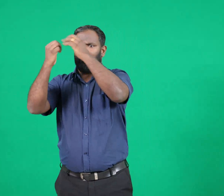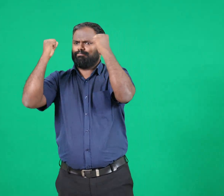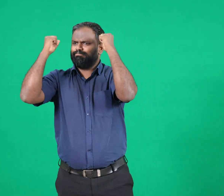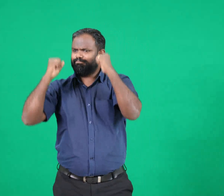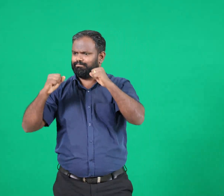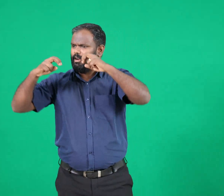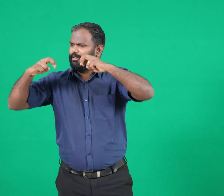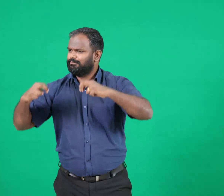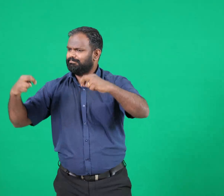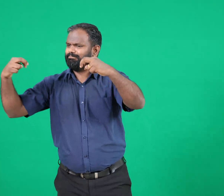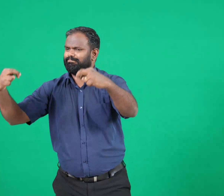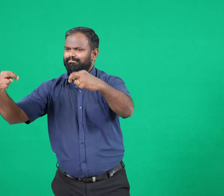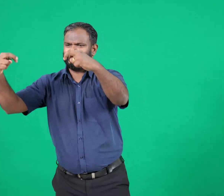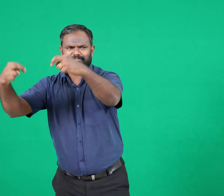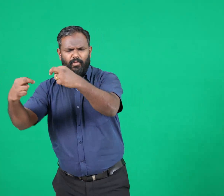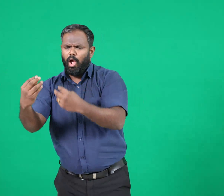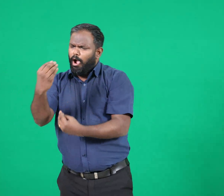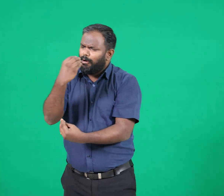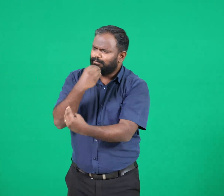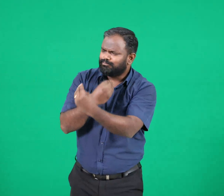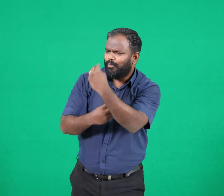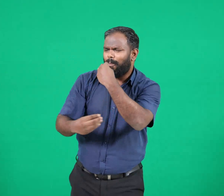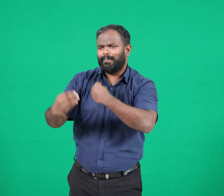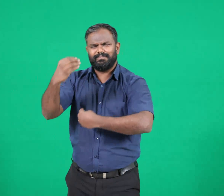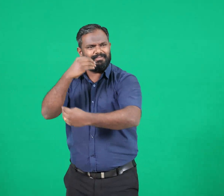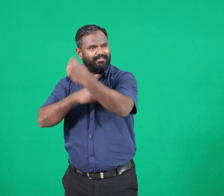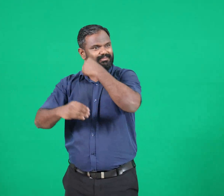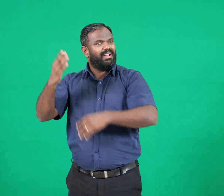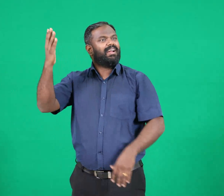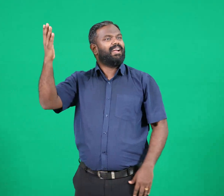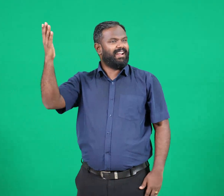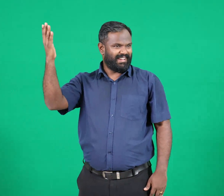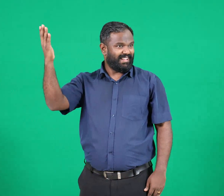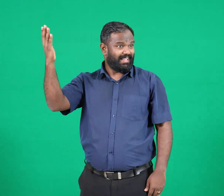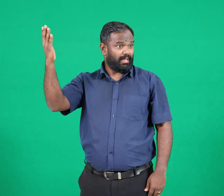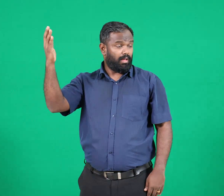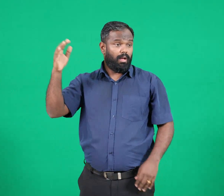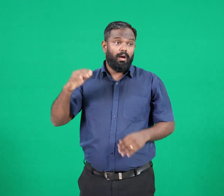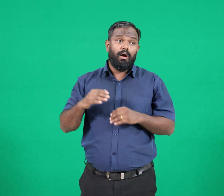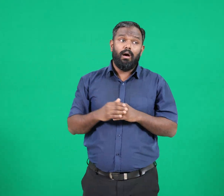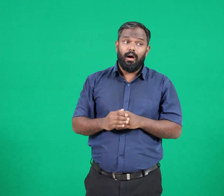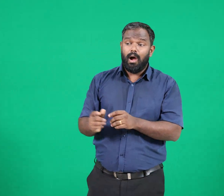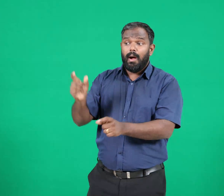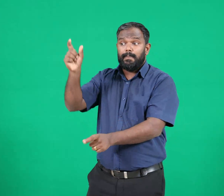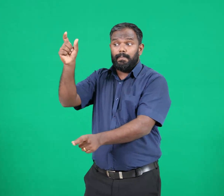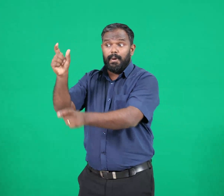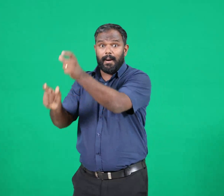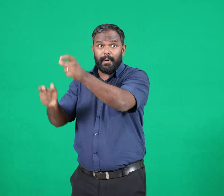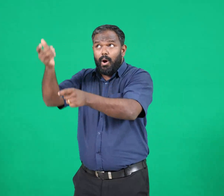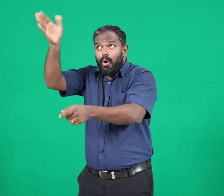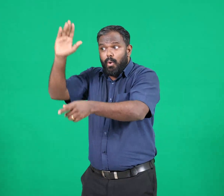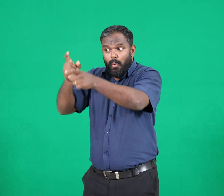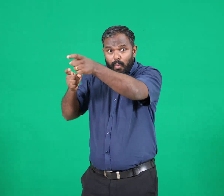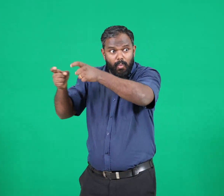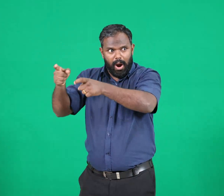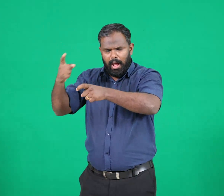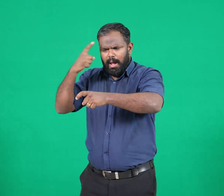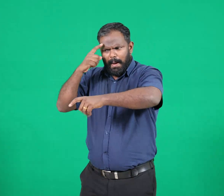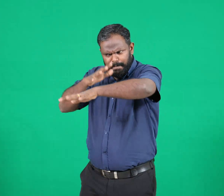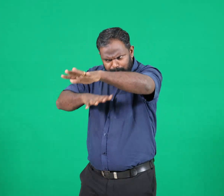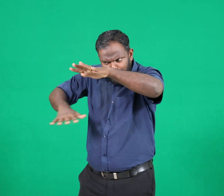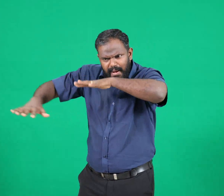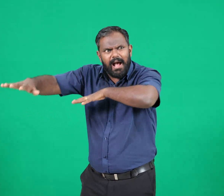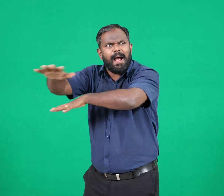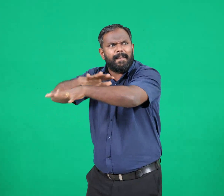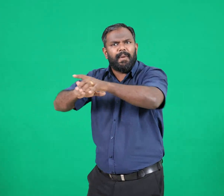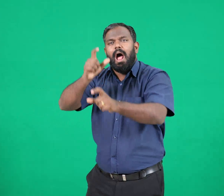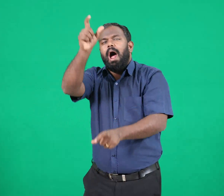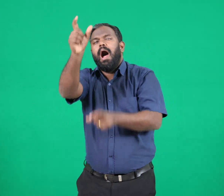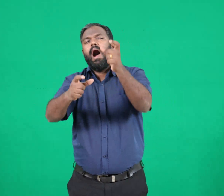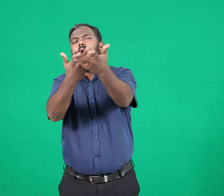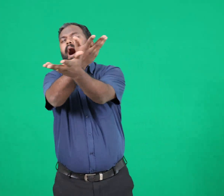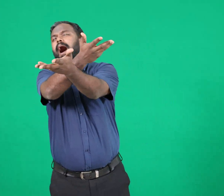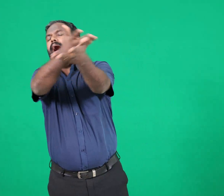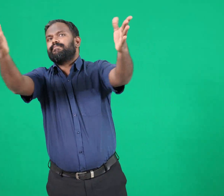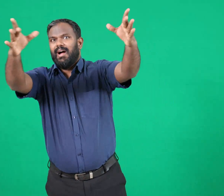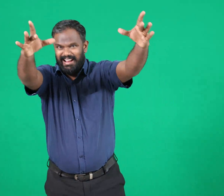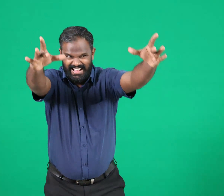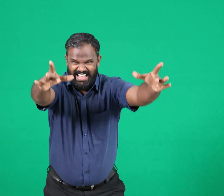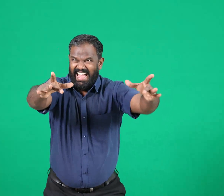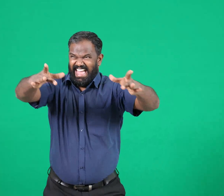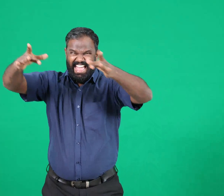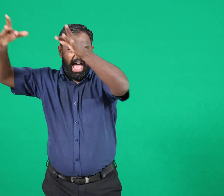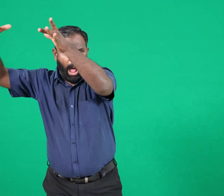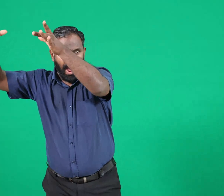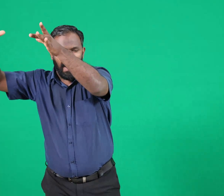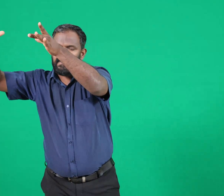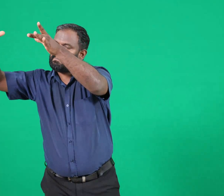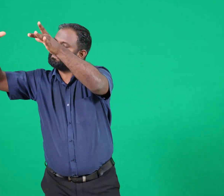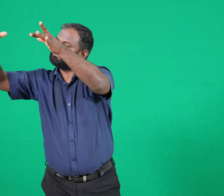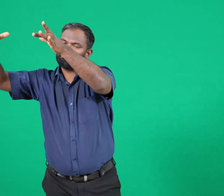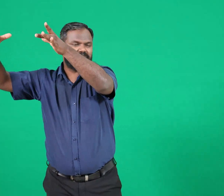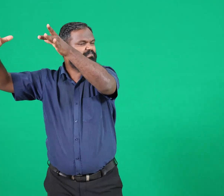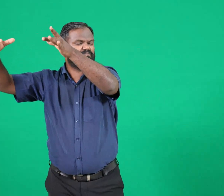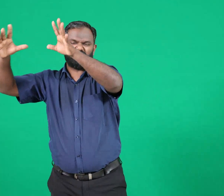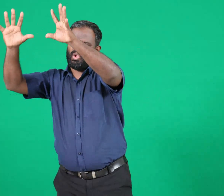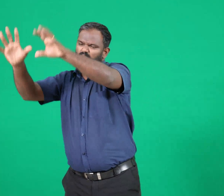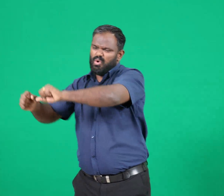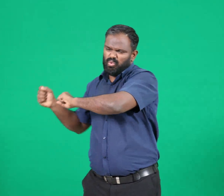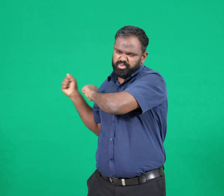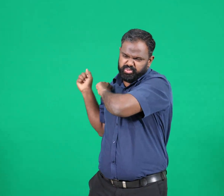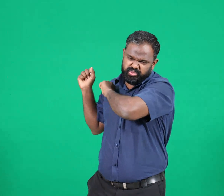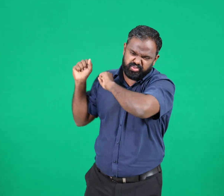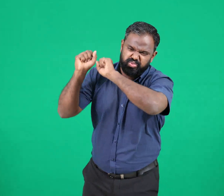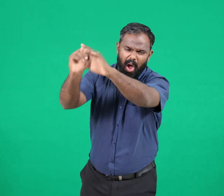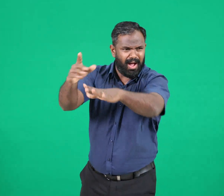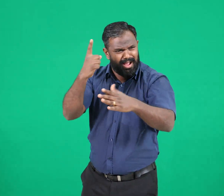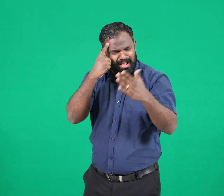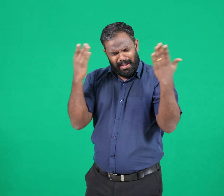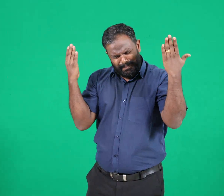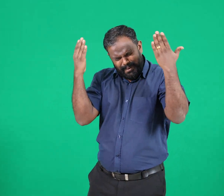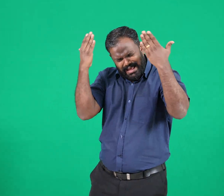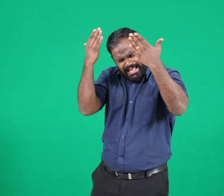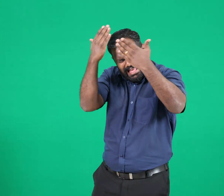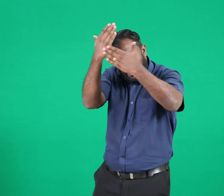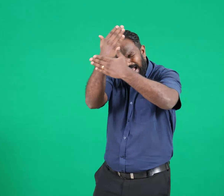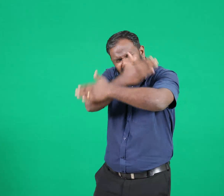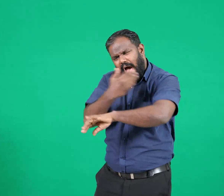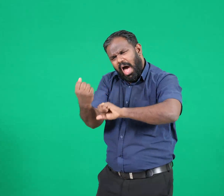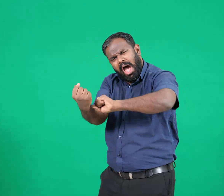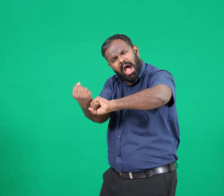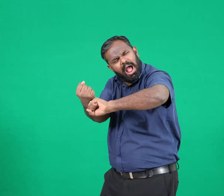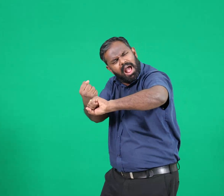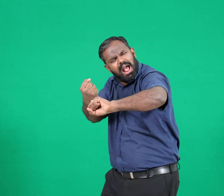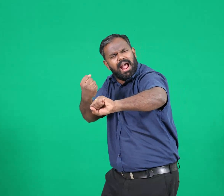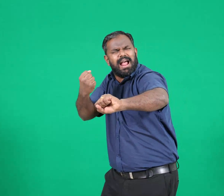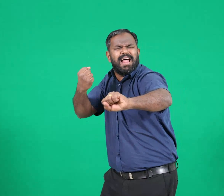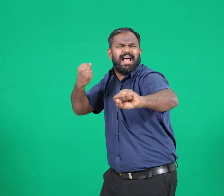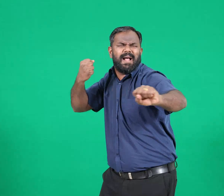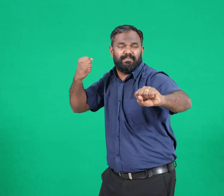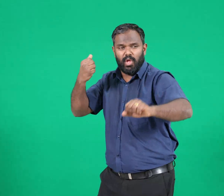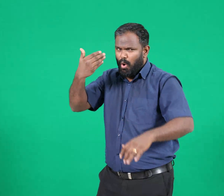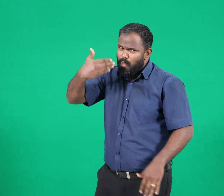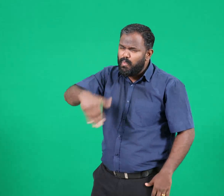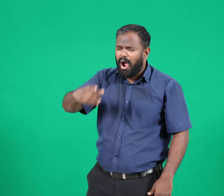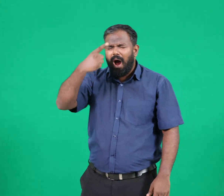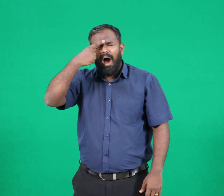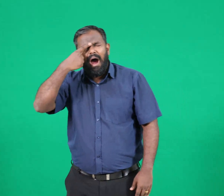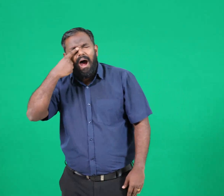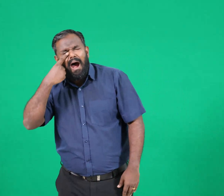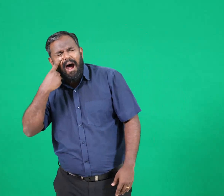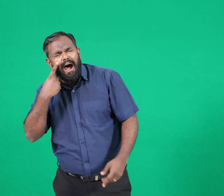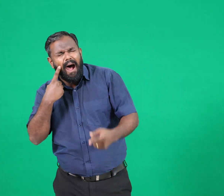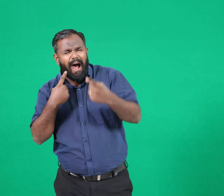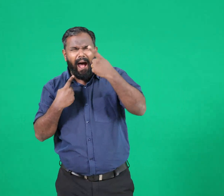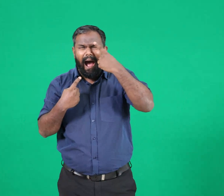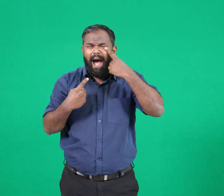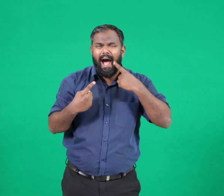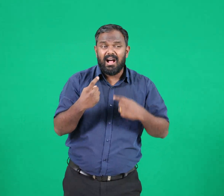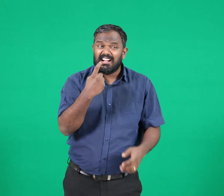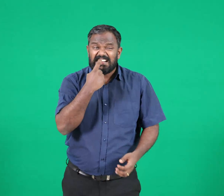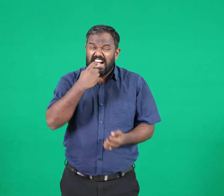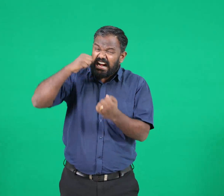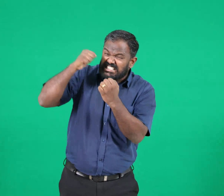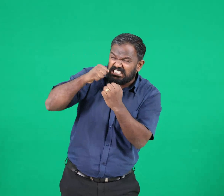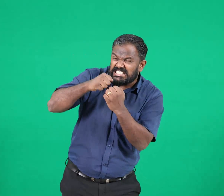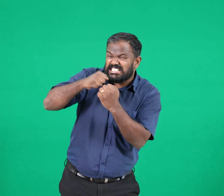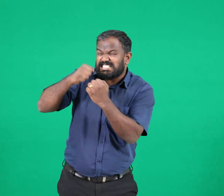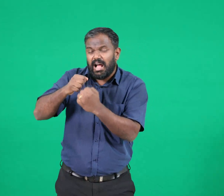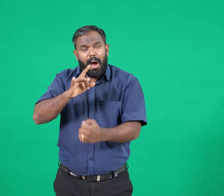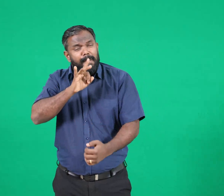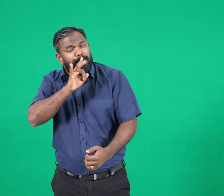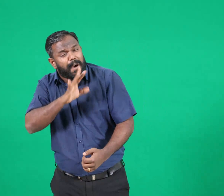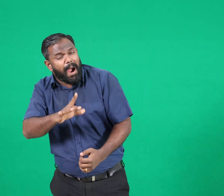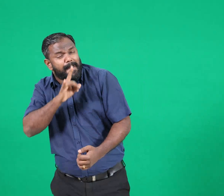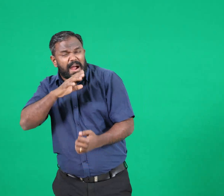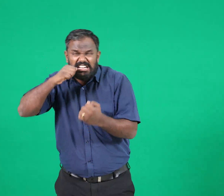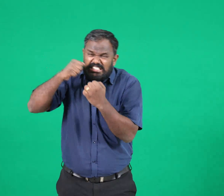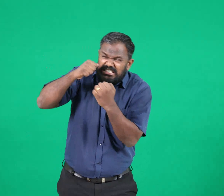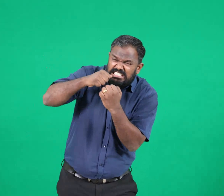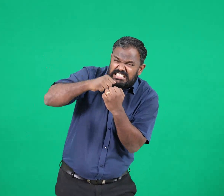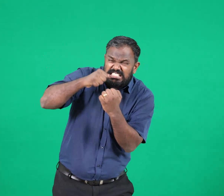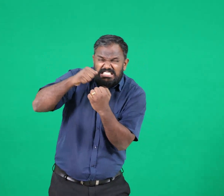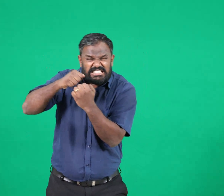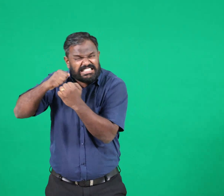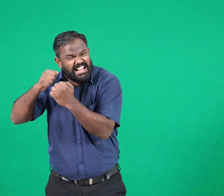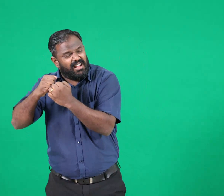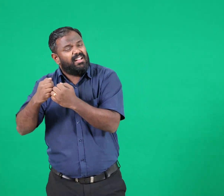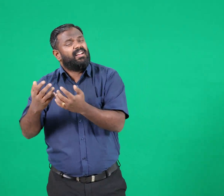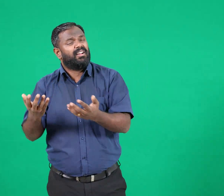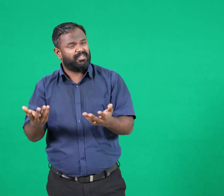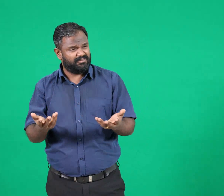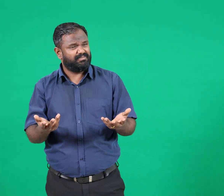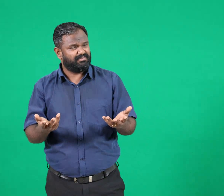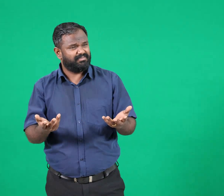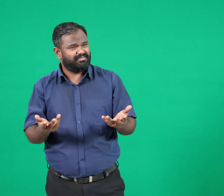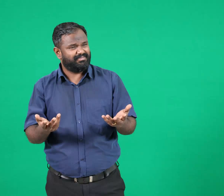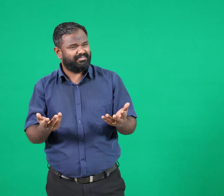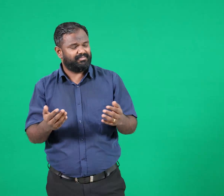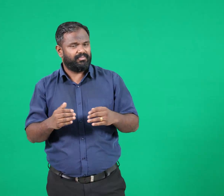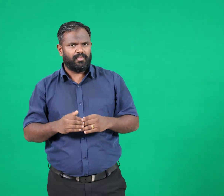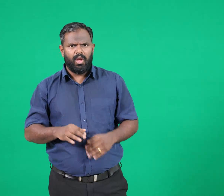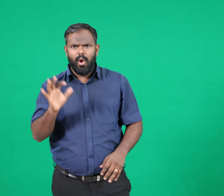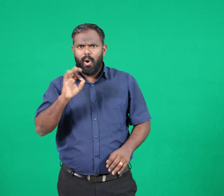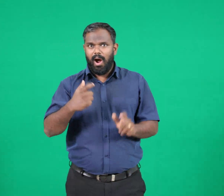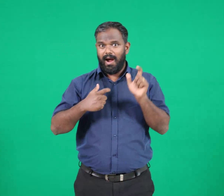But the sons of the kingdom will be thrown into the outer darkness, where there will be weeping and gnashing of teeth."